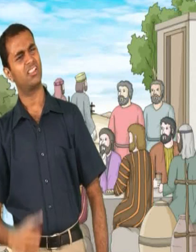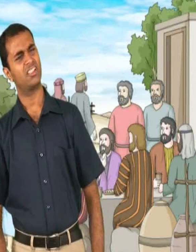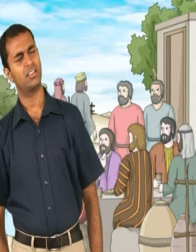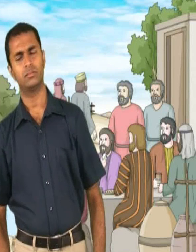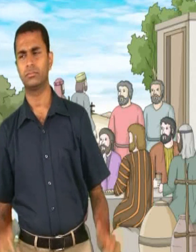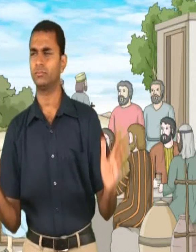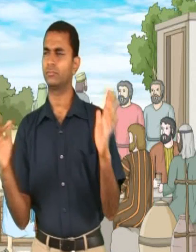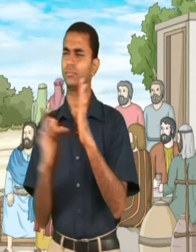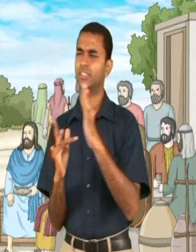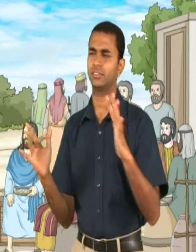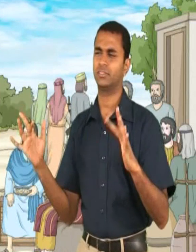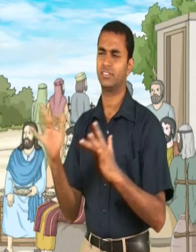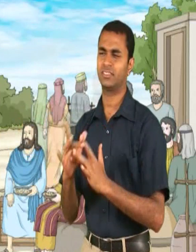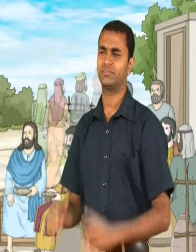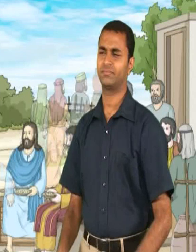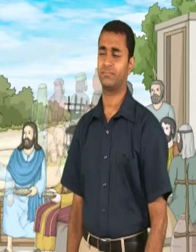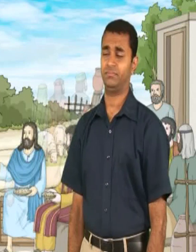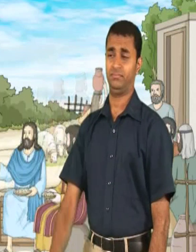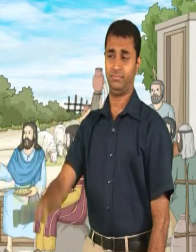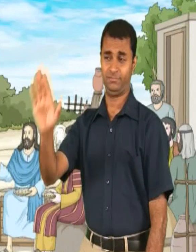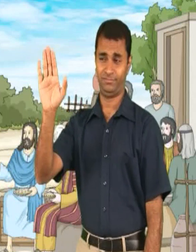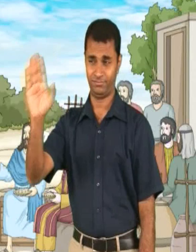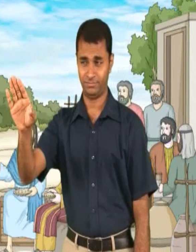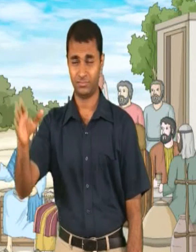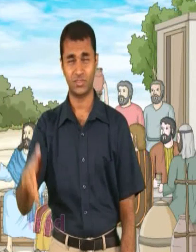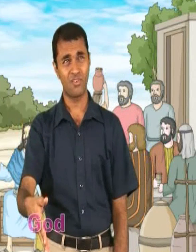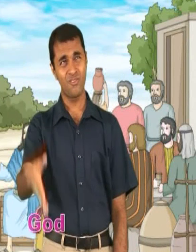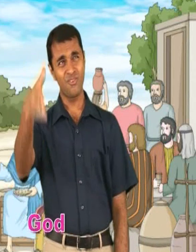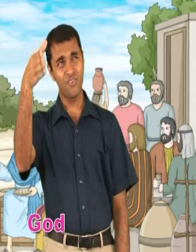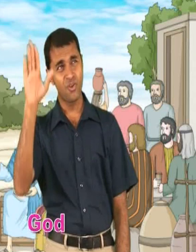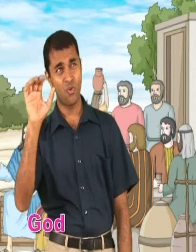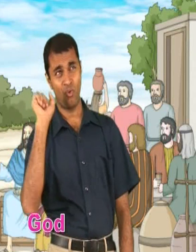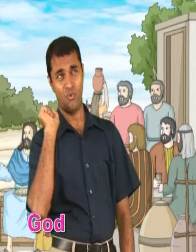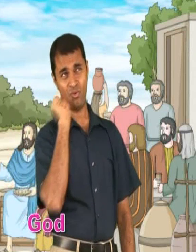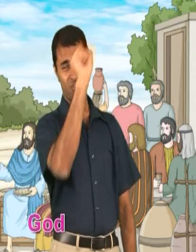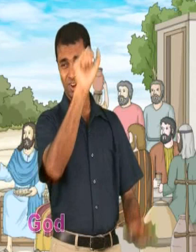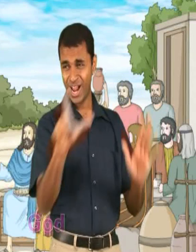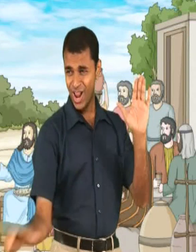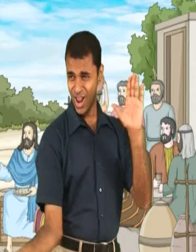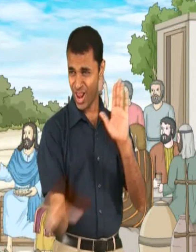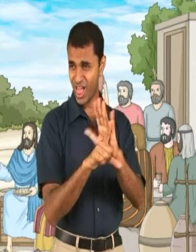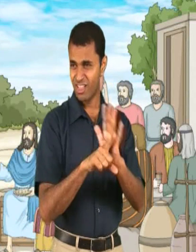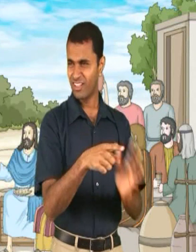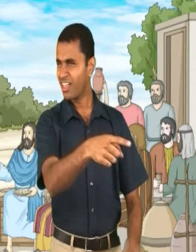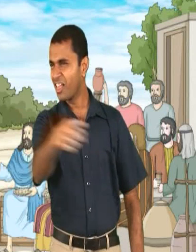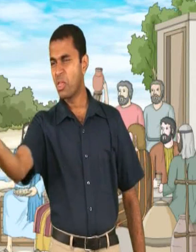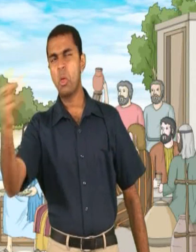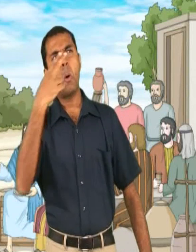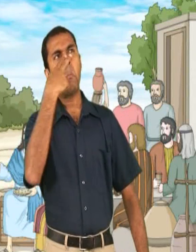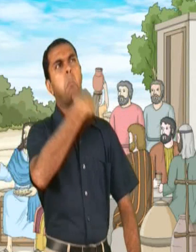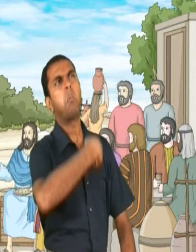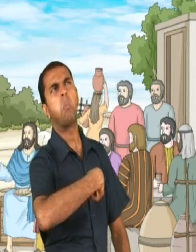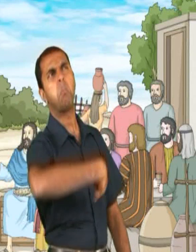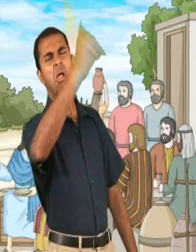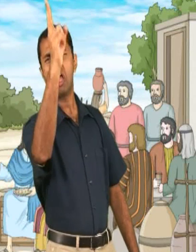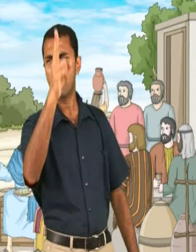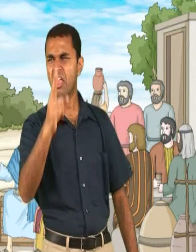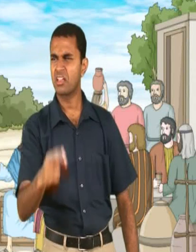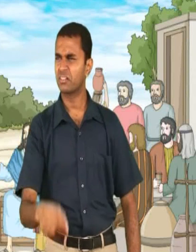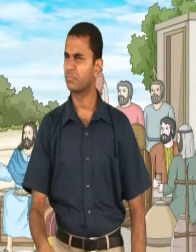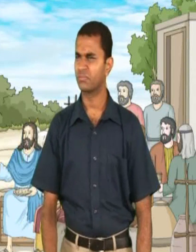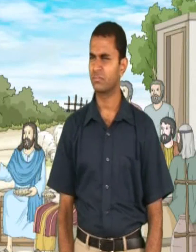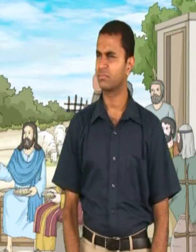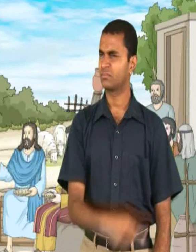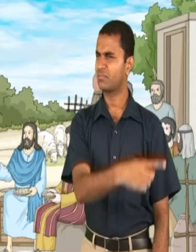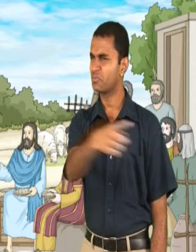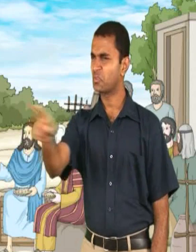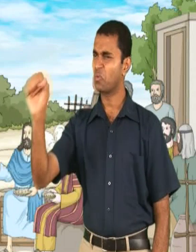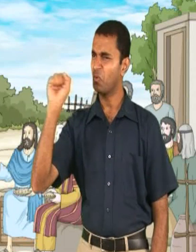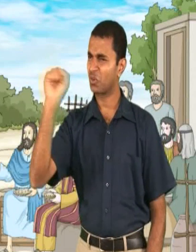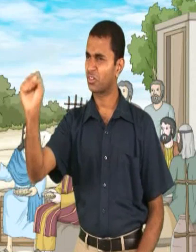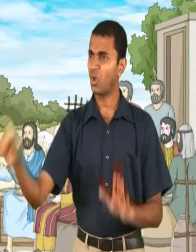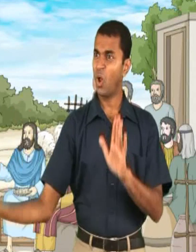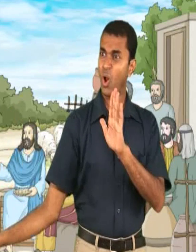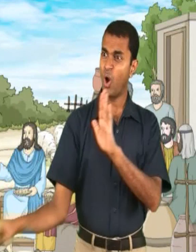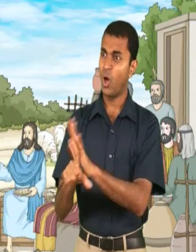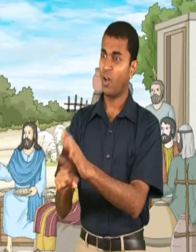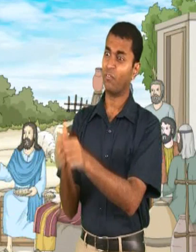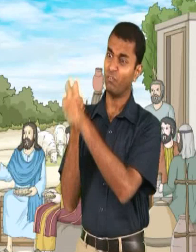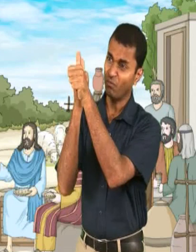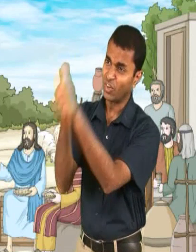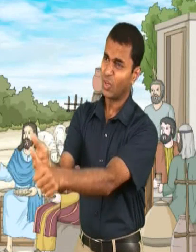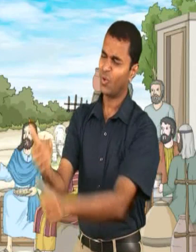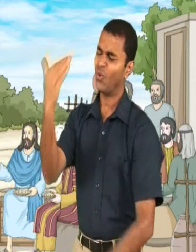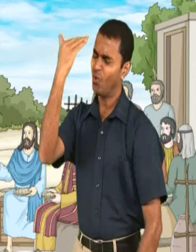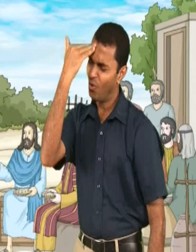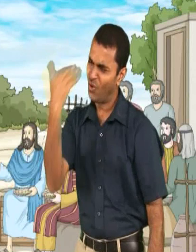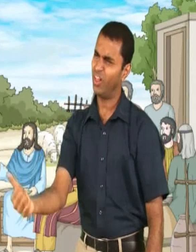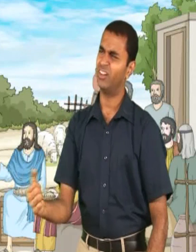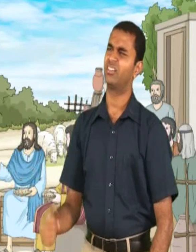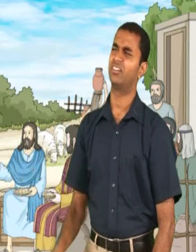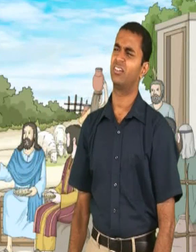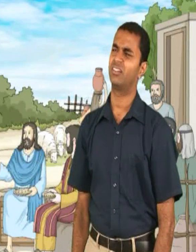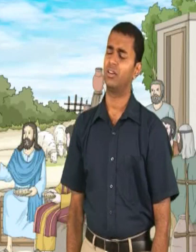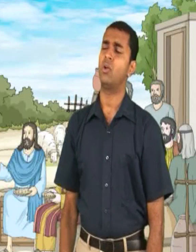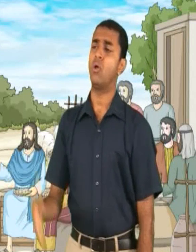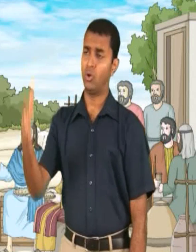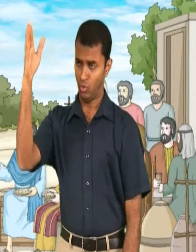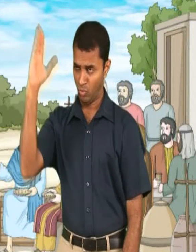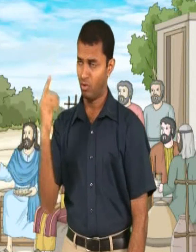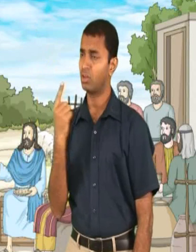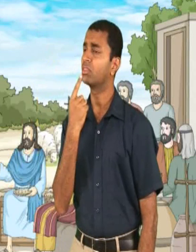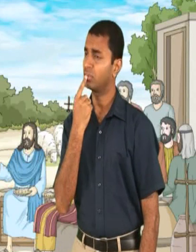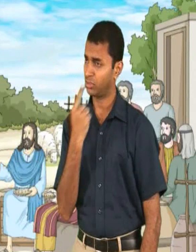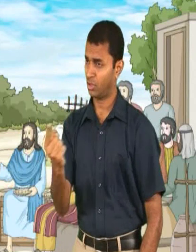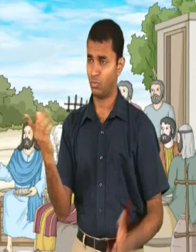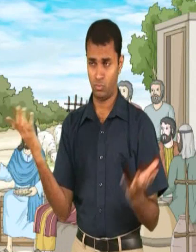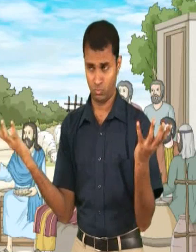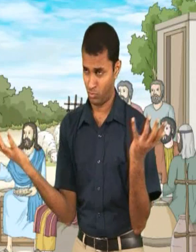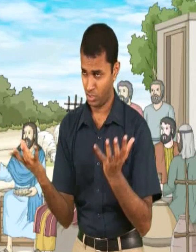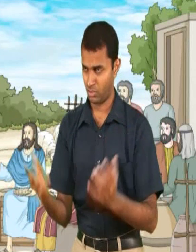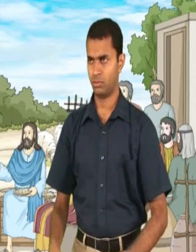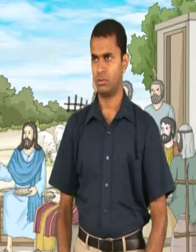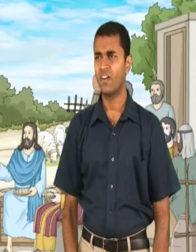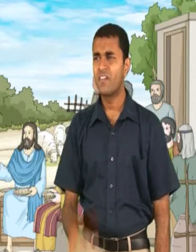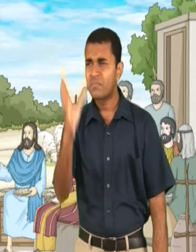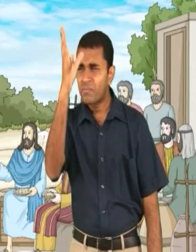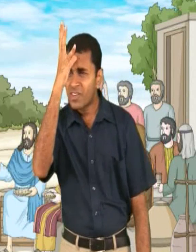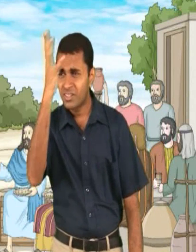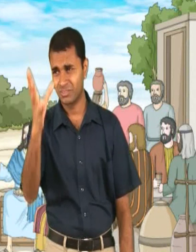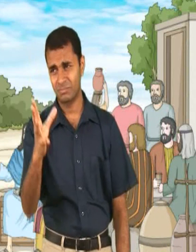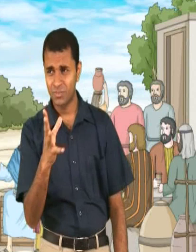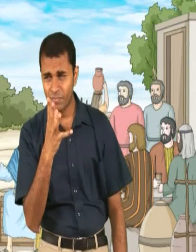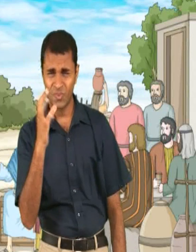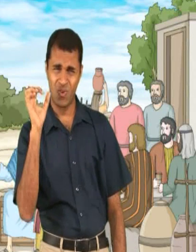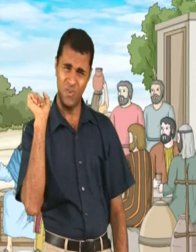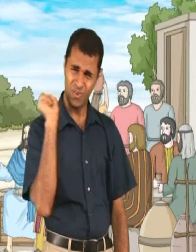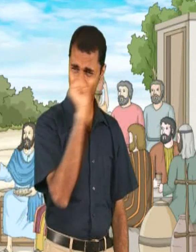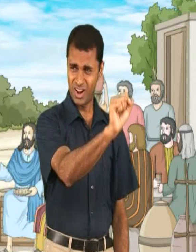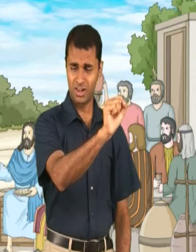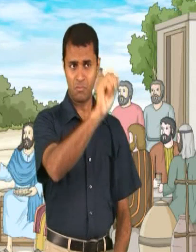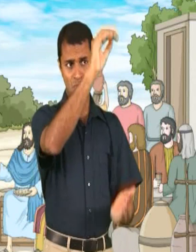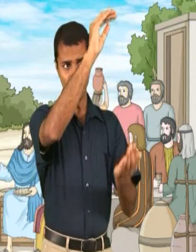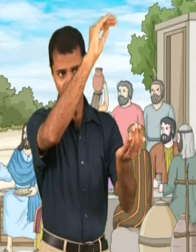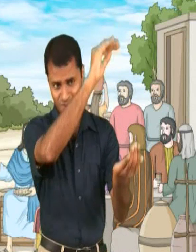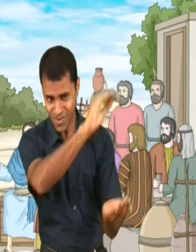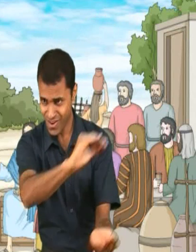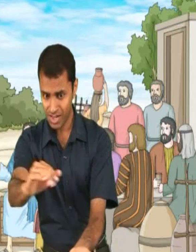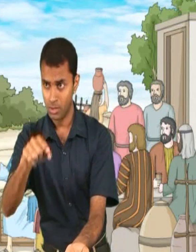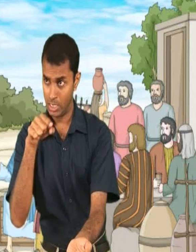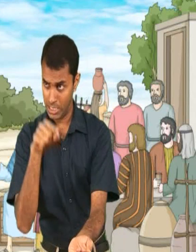Jesus replied, “And why do you break the command of God for the sake of your tradition?